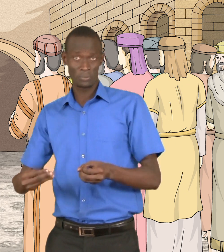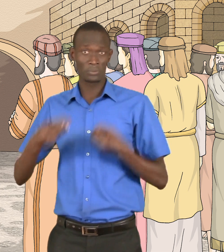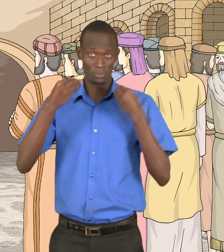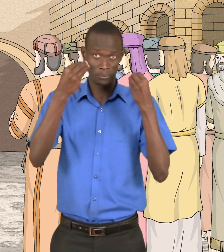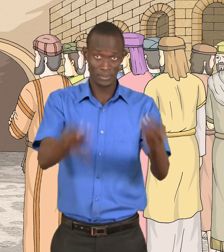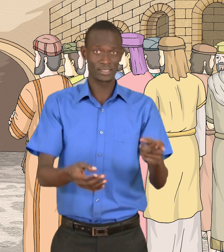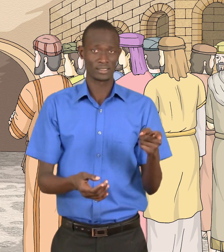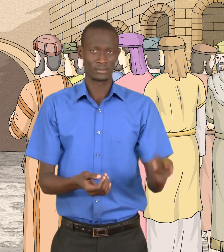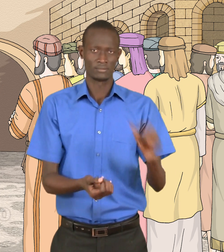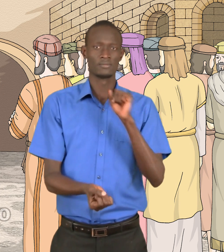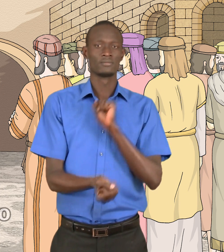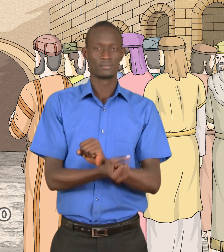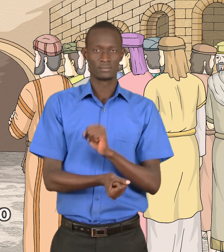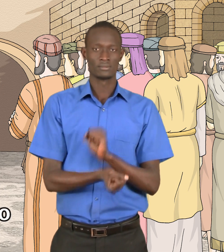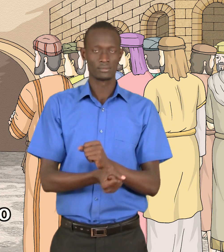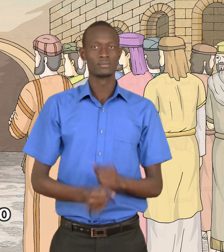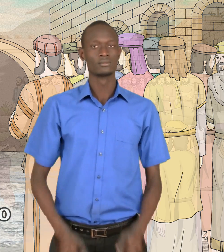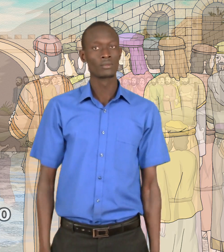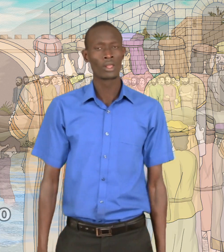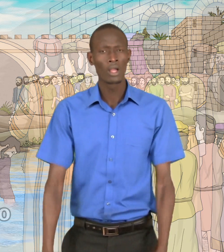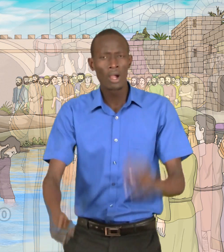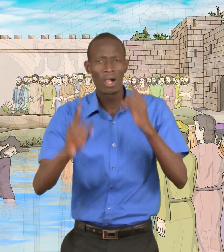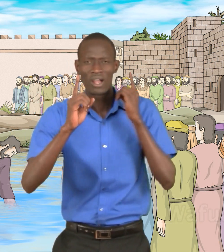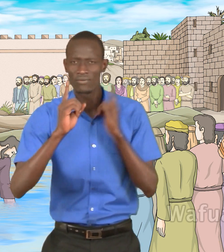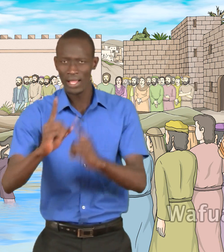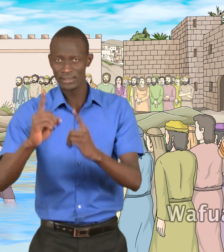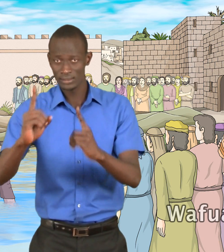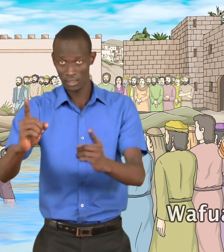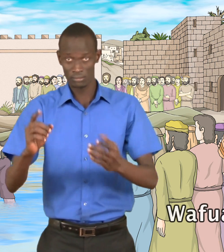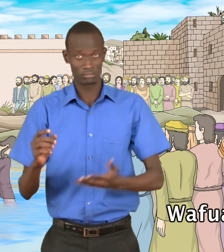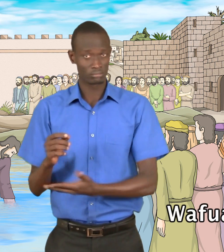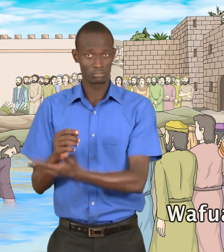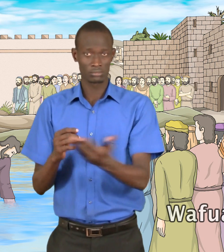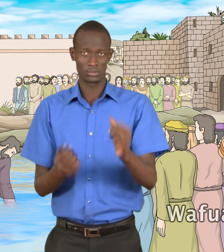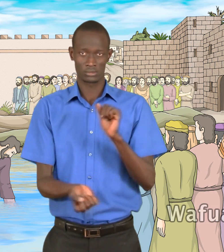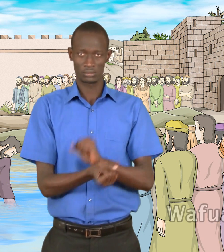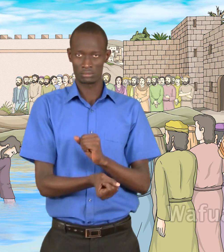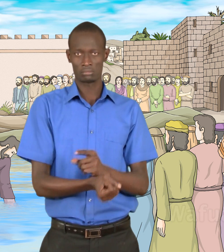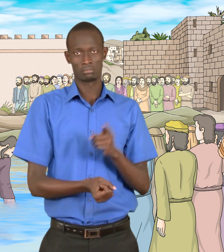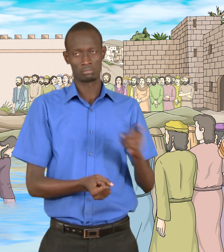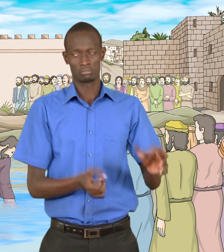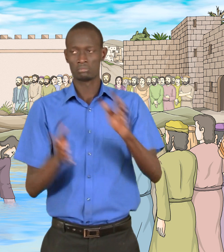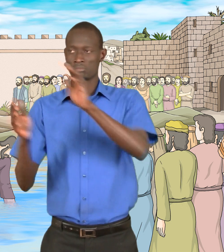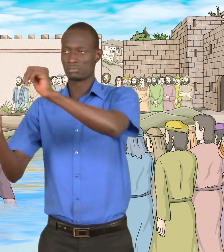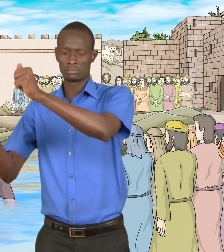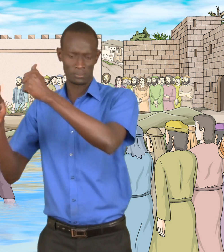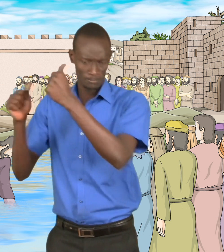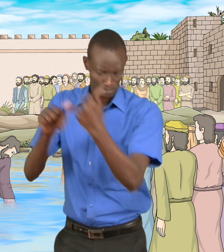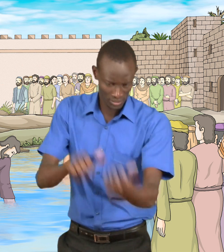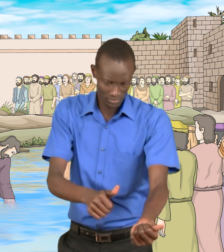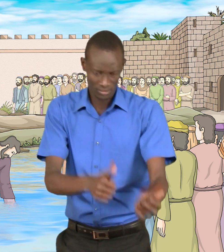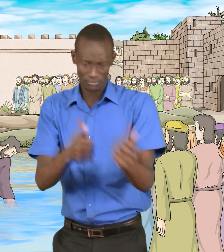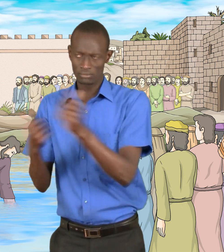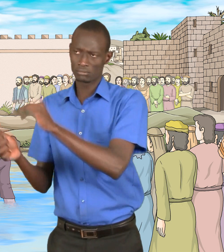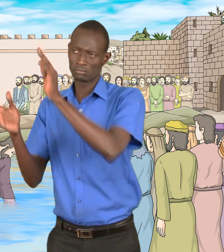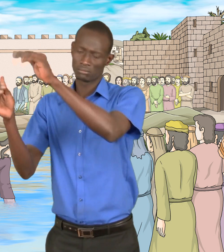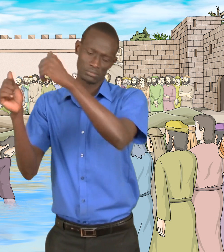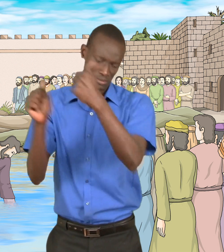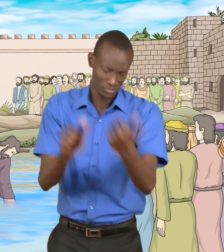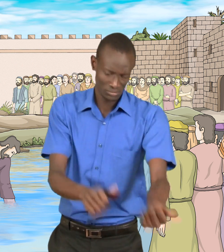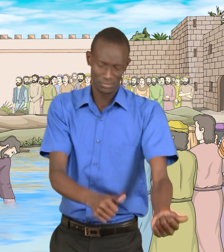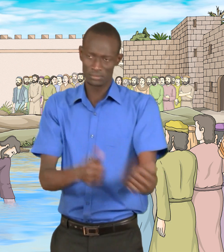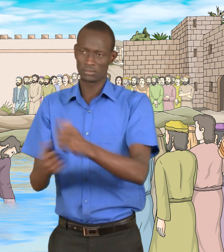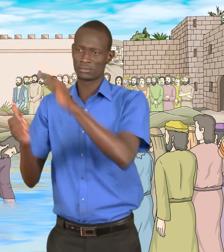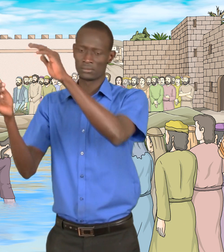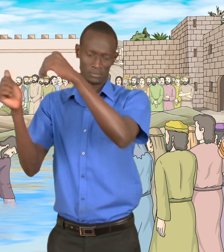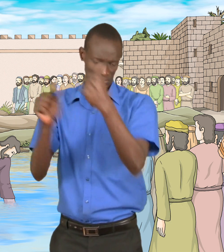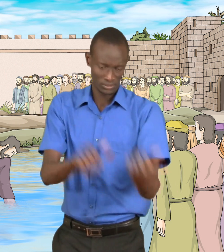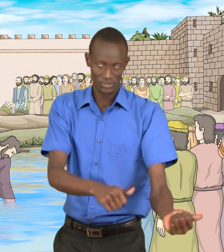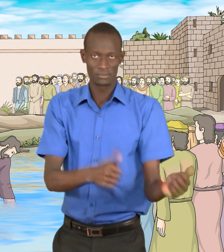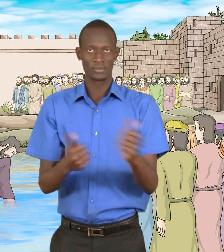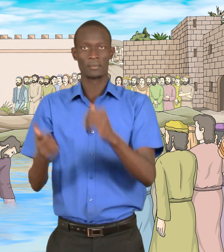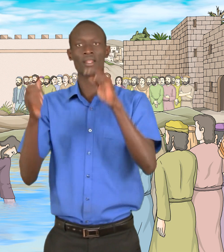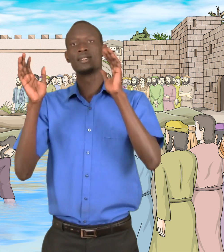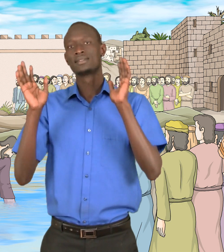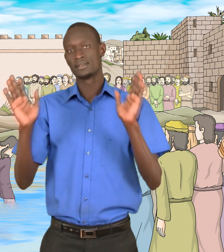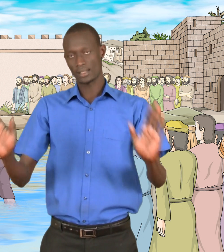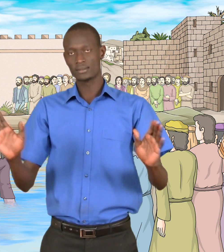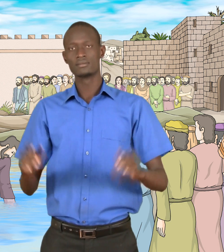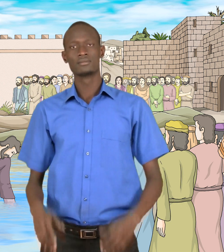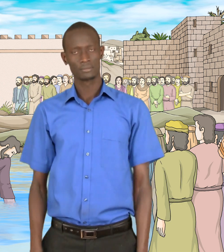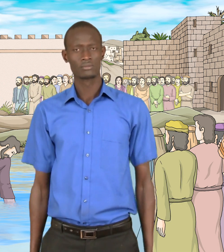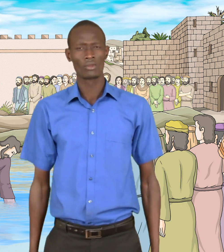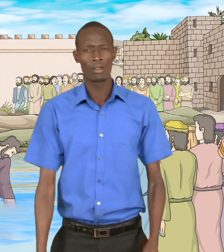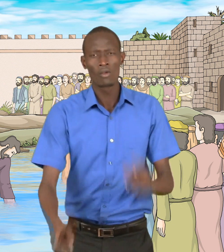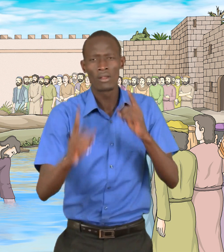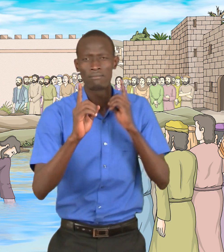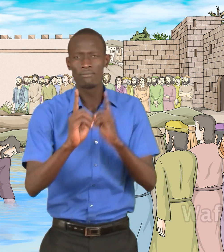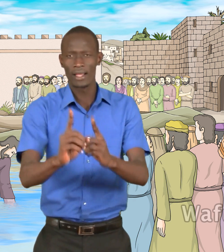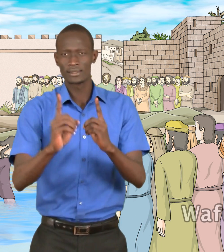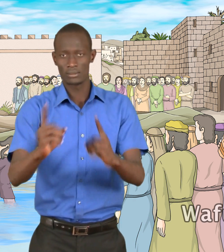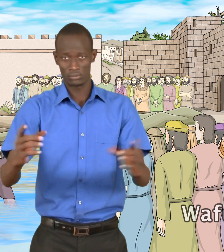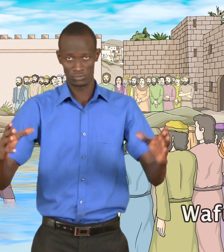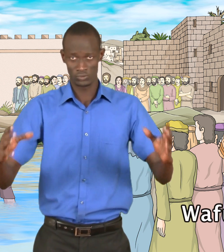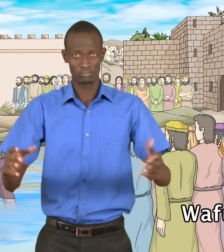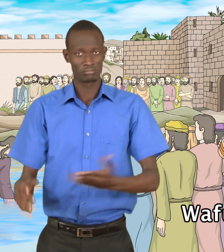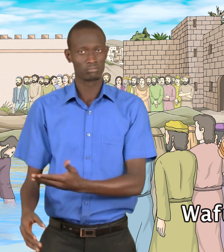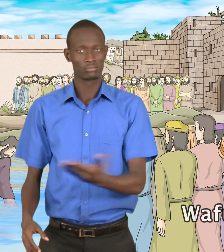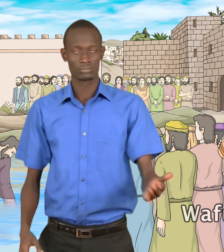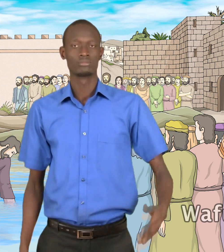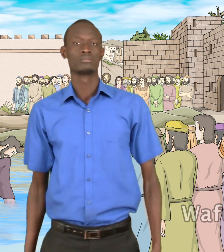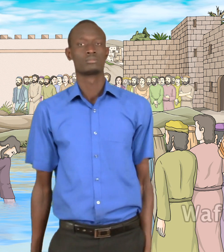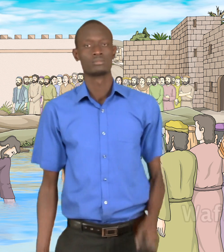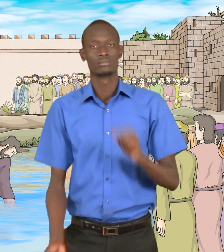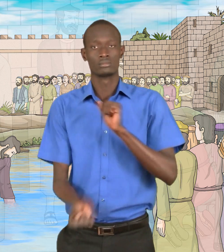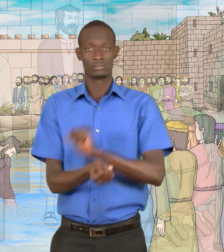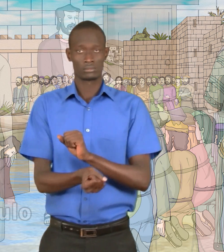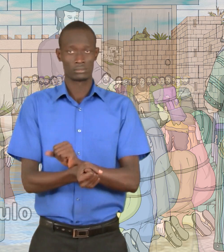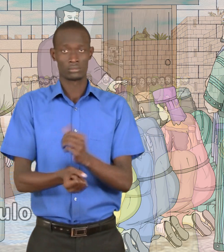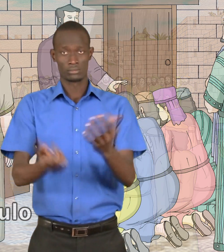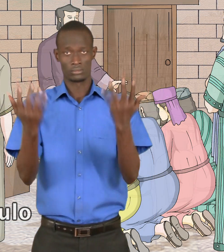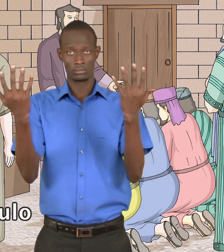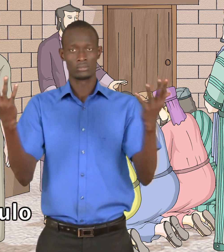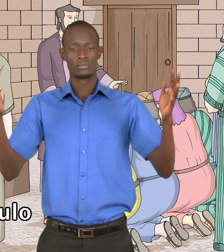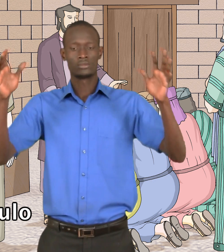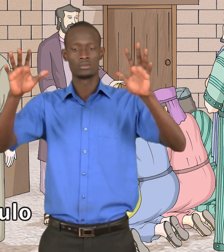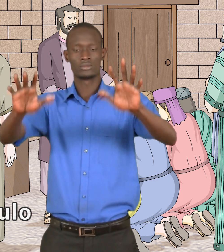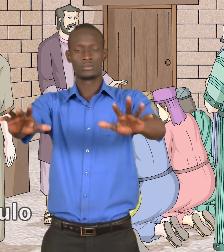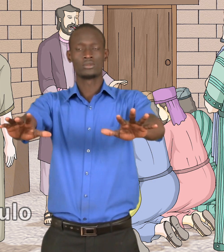On hearing this, they were baptized into the name of the Lord Jesus.